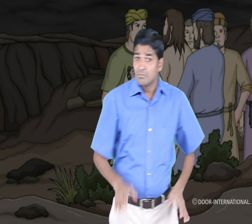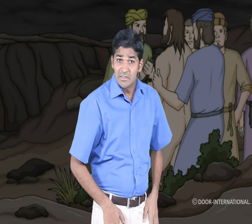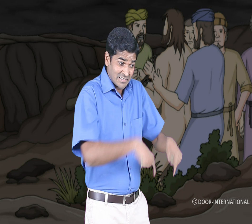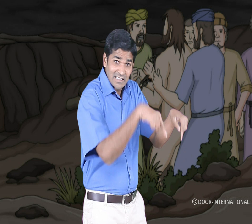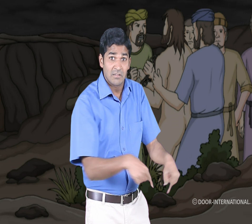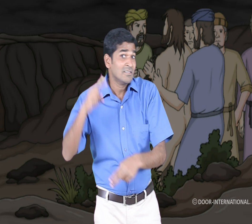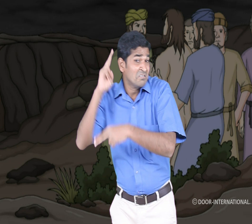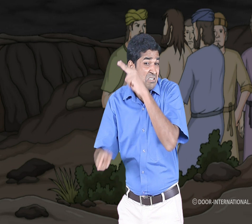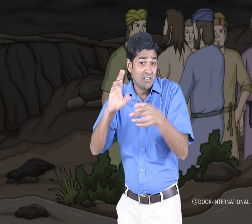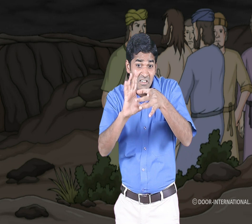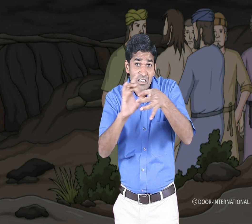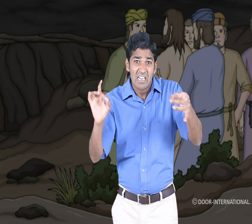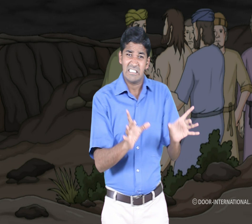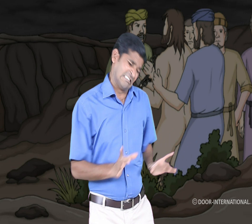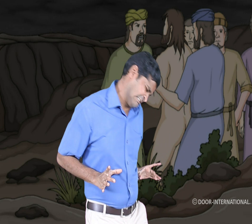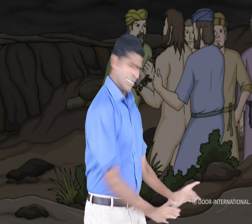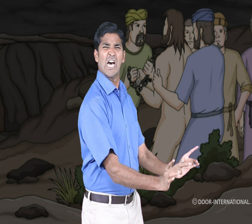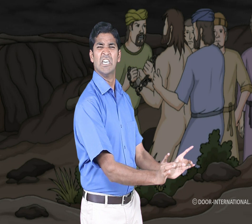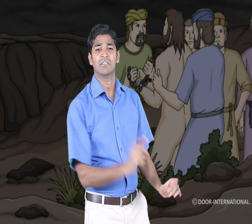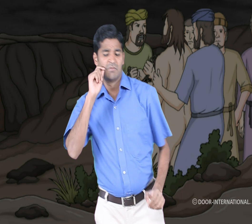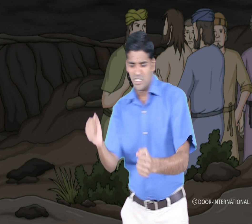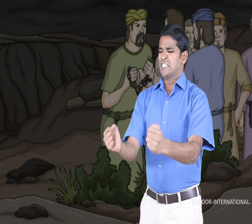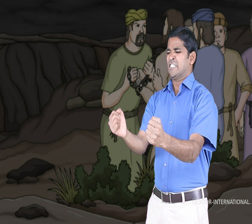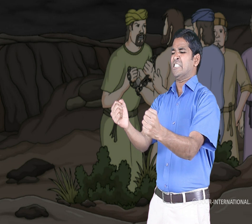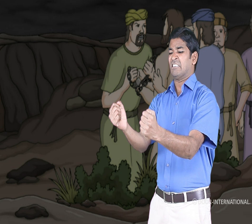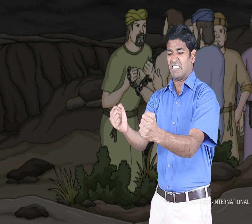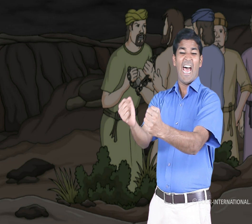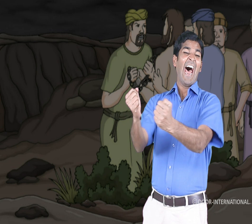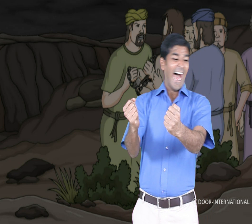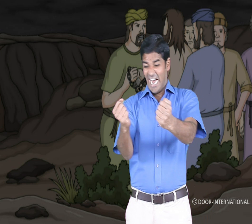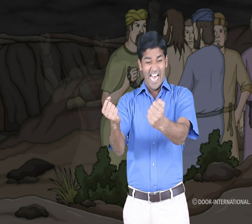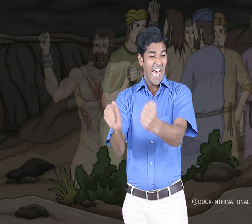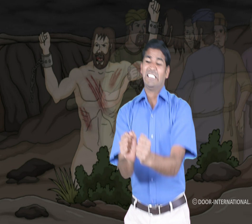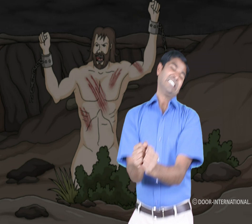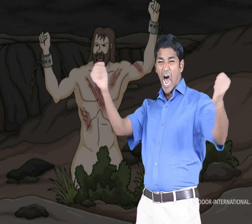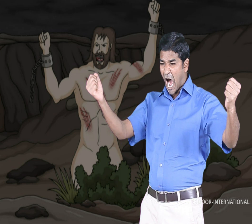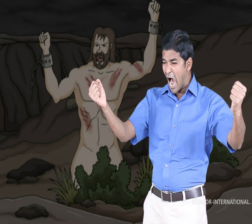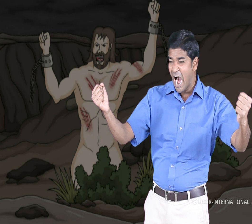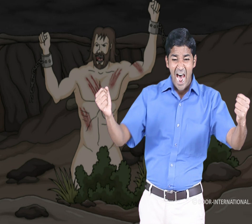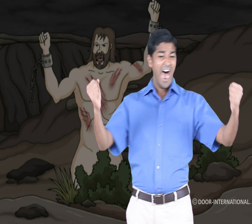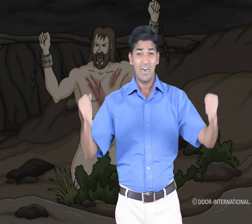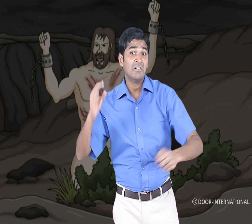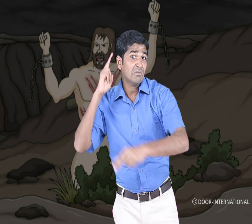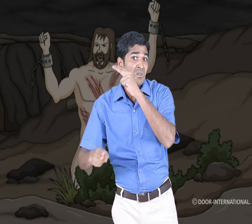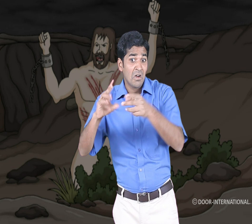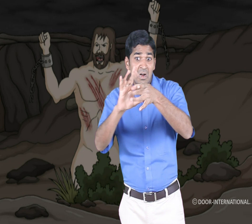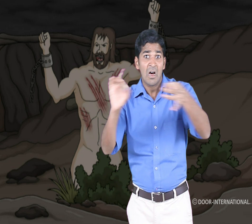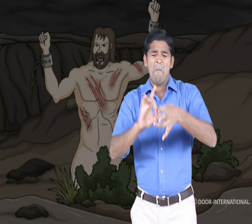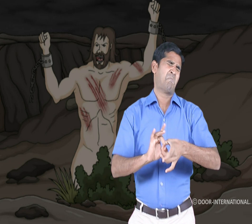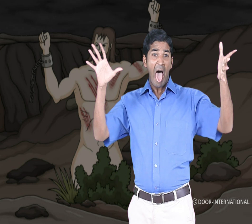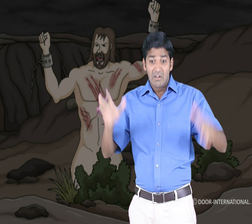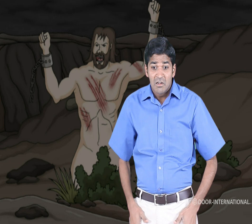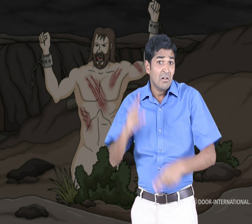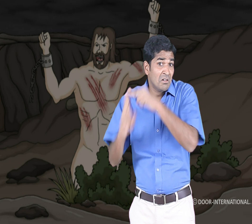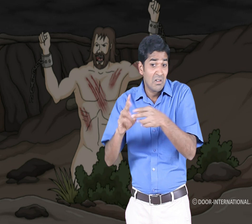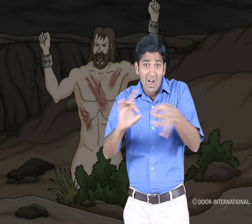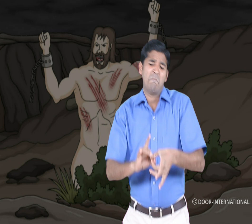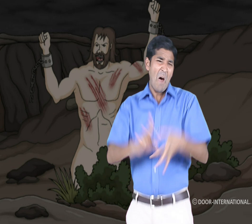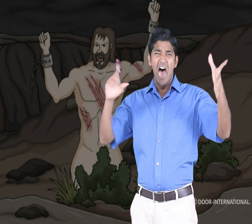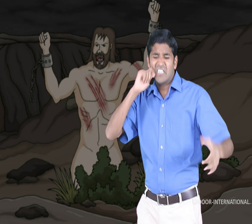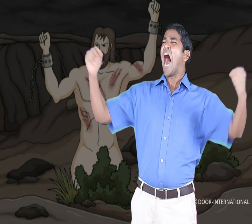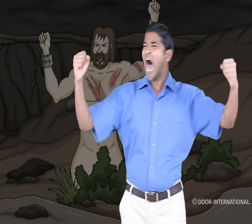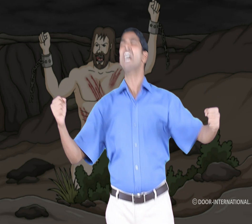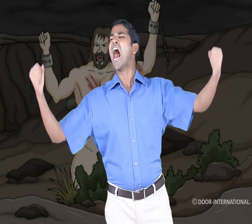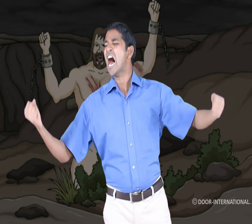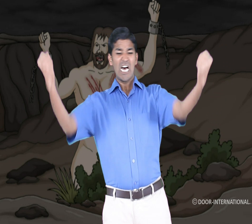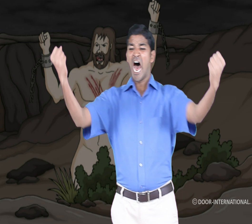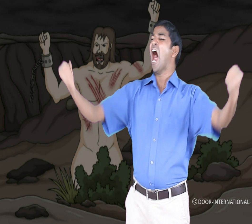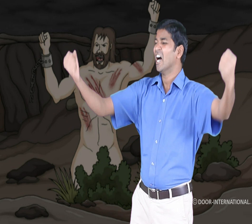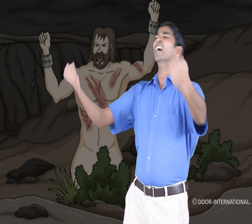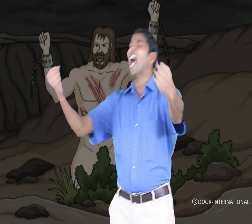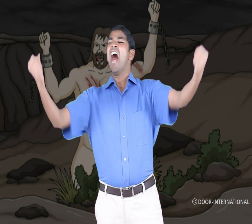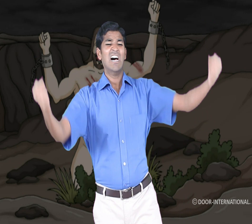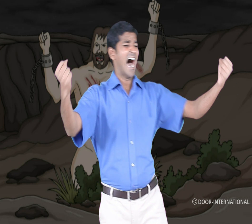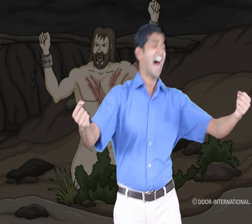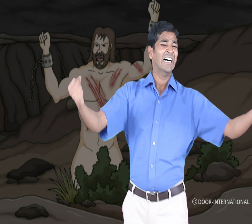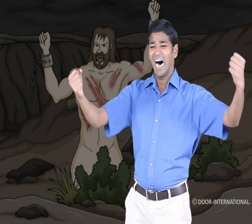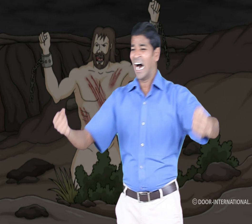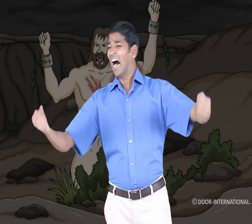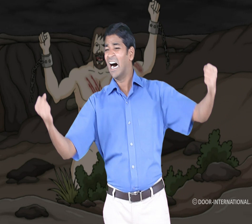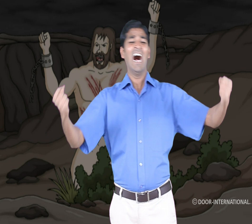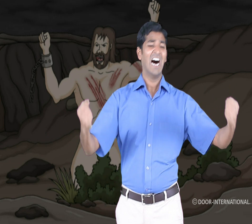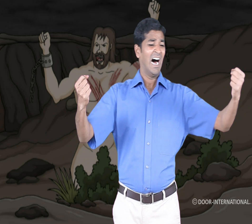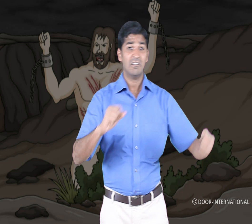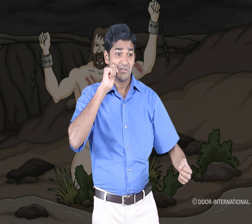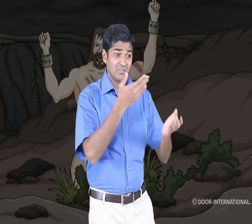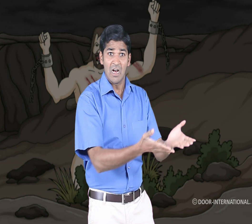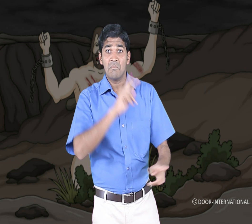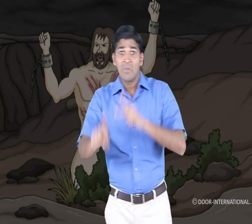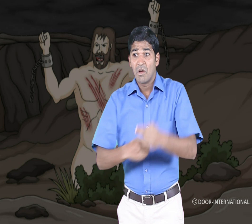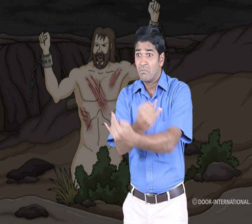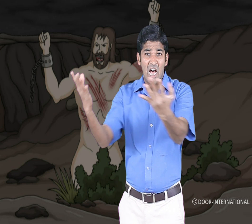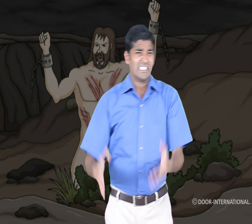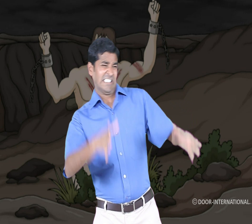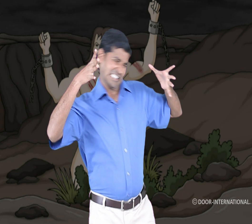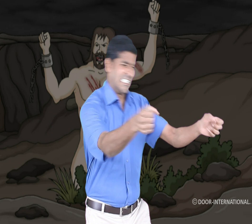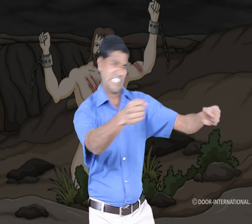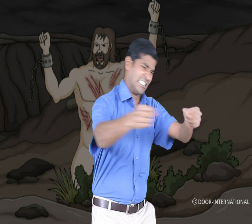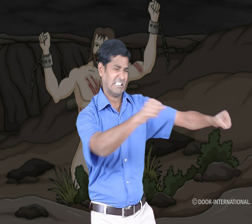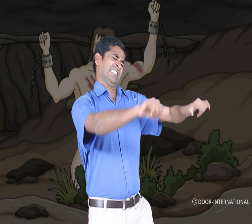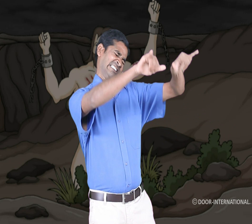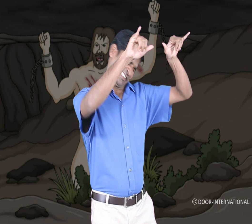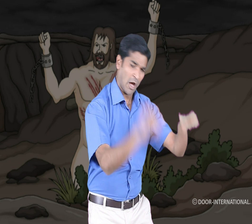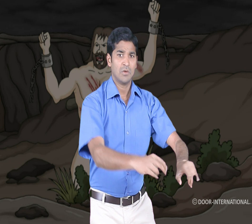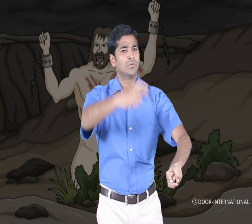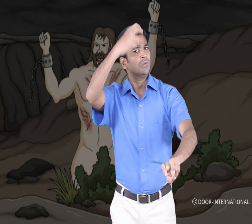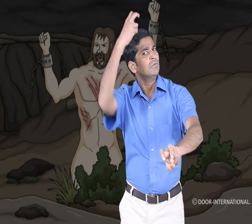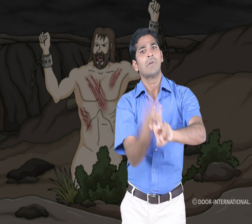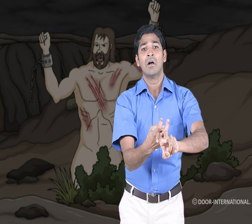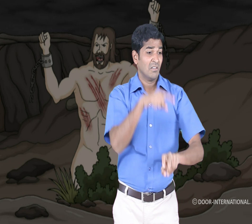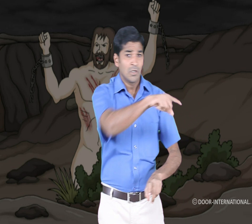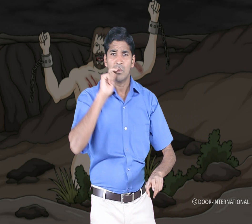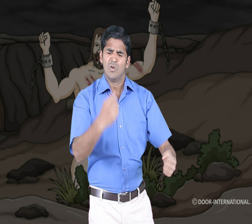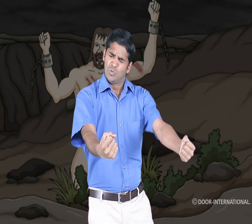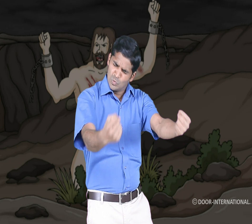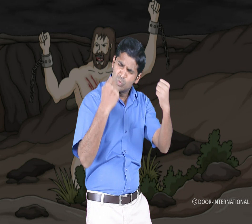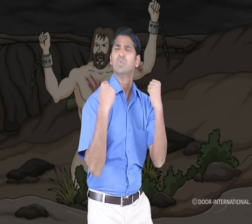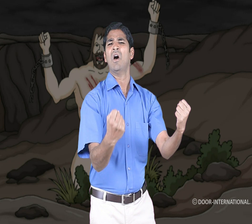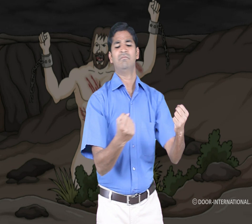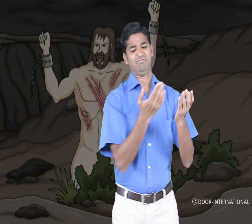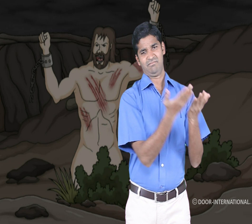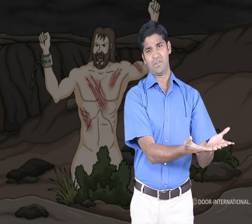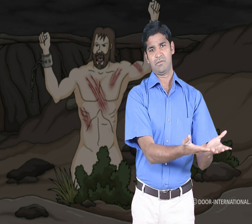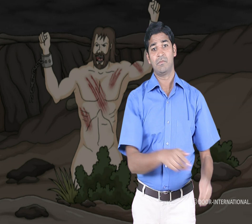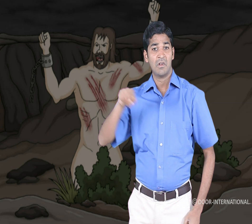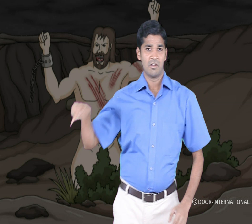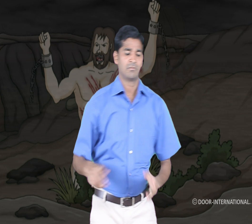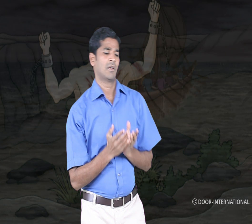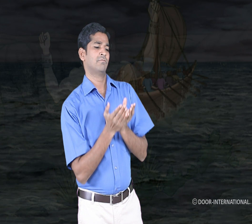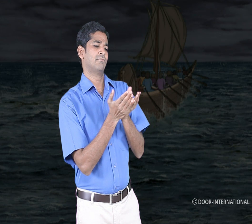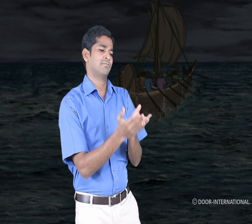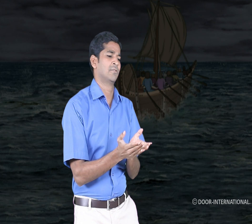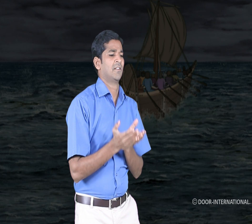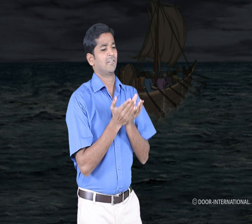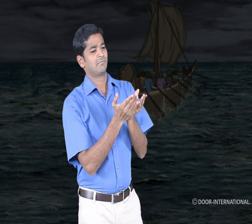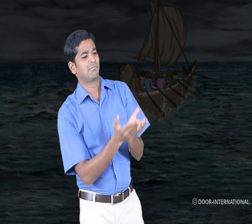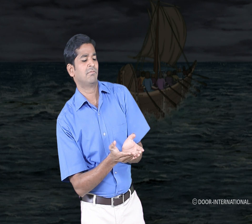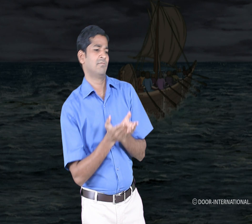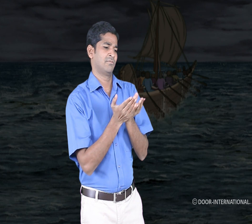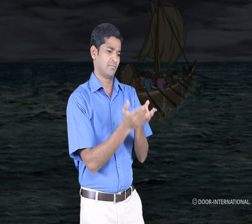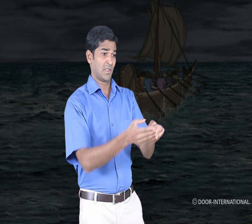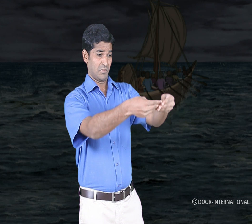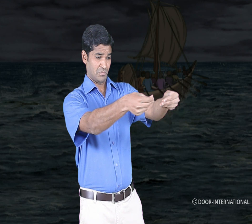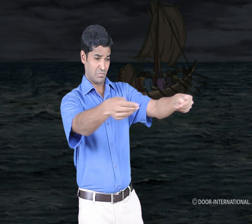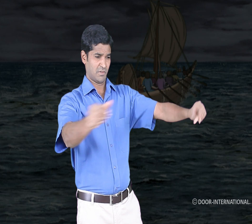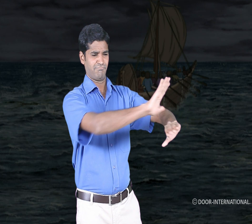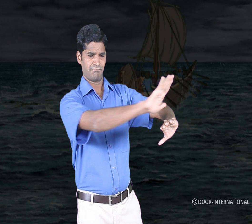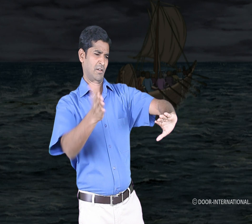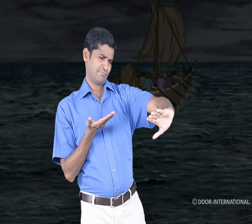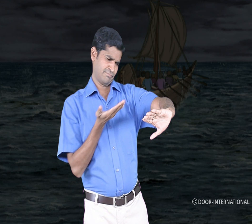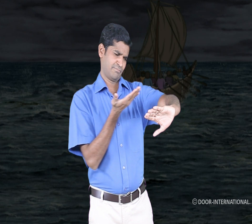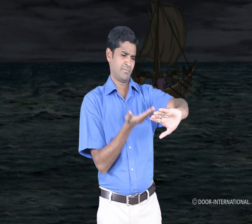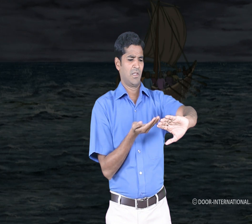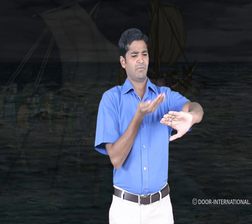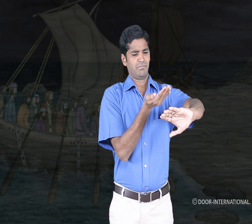Night and day in the tombs and in the mountains he kept crying out and cutting himself with stones.